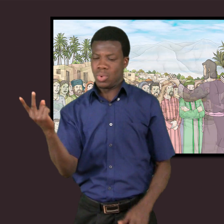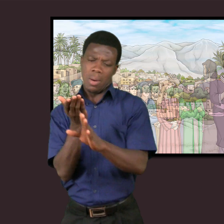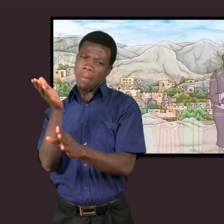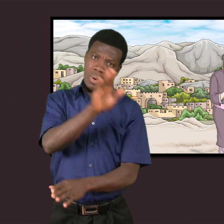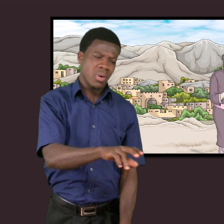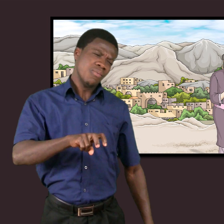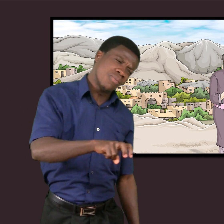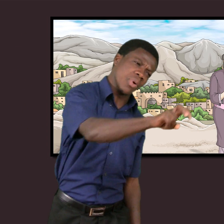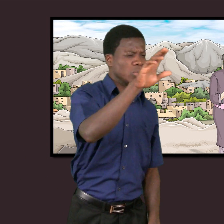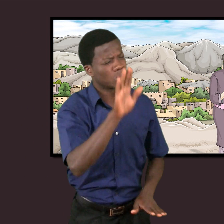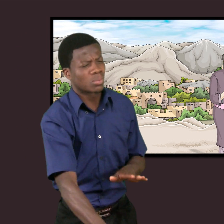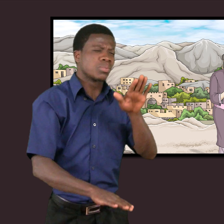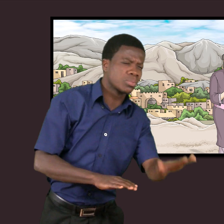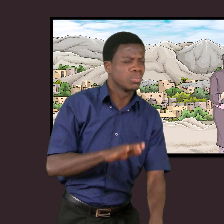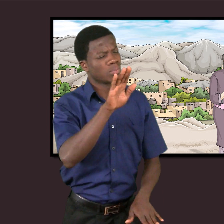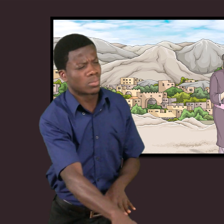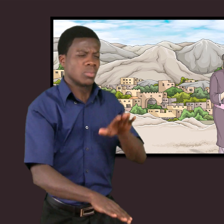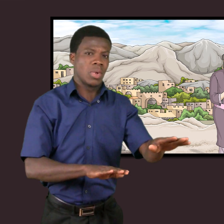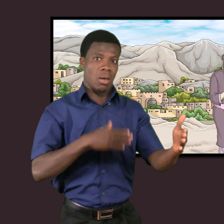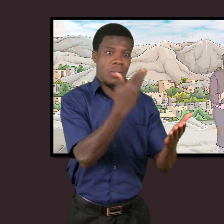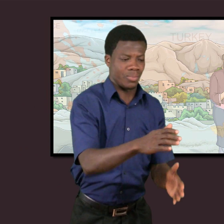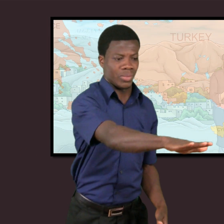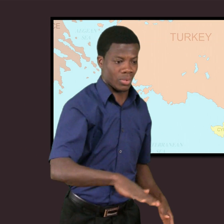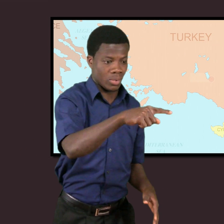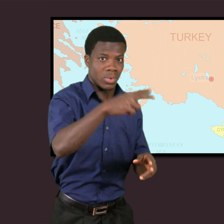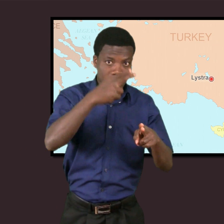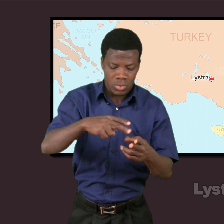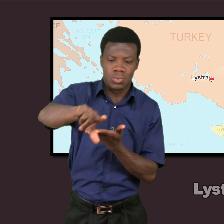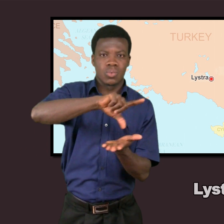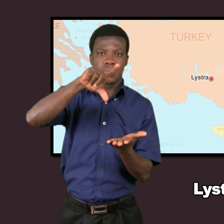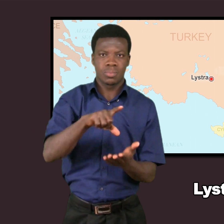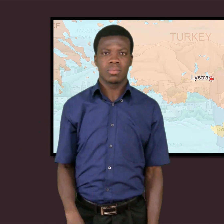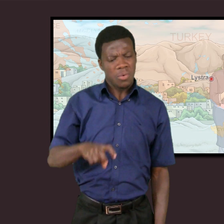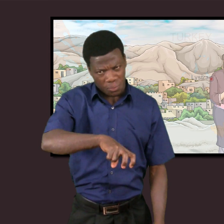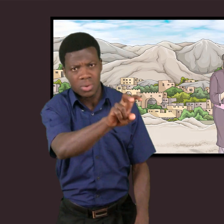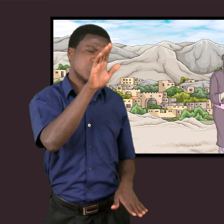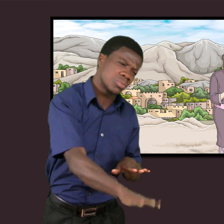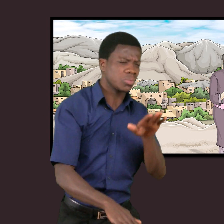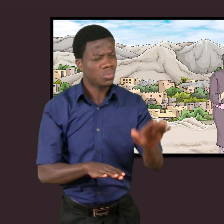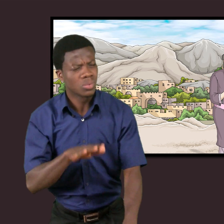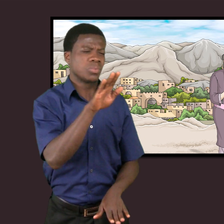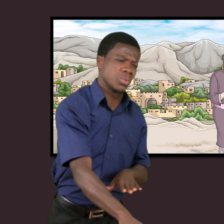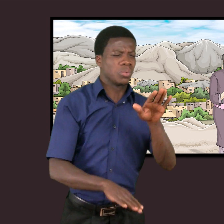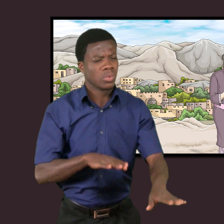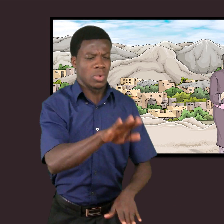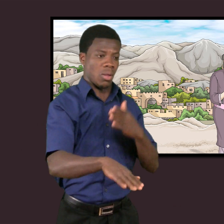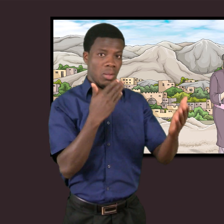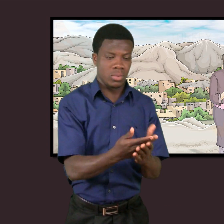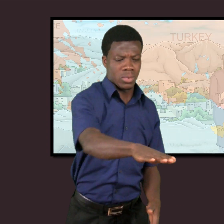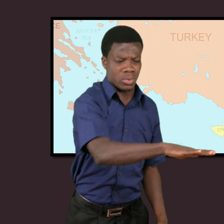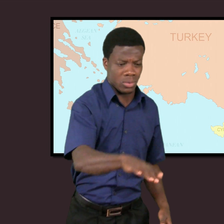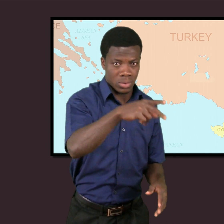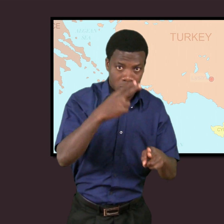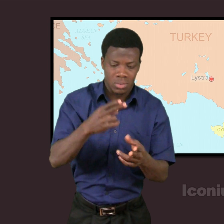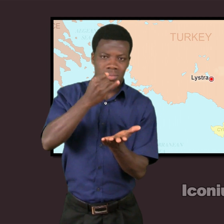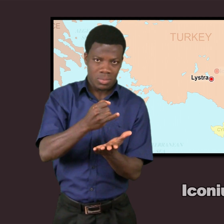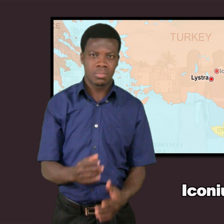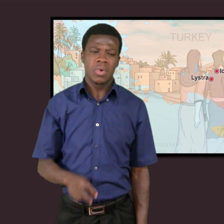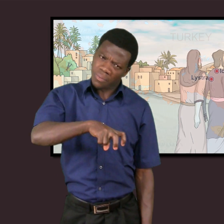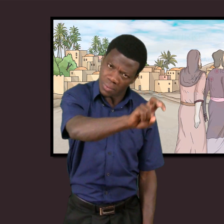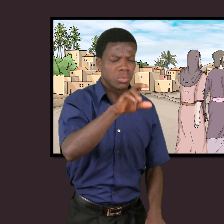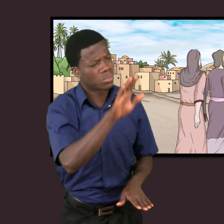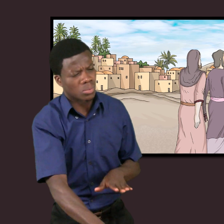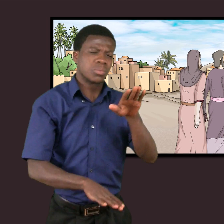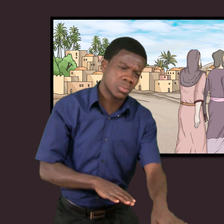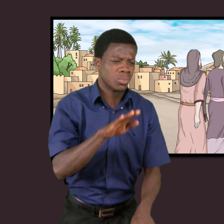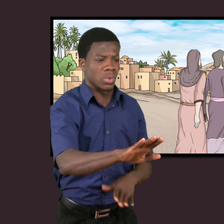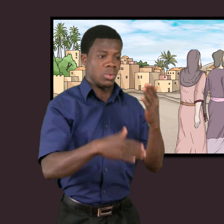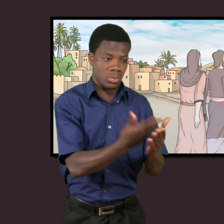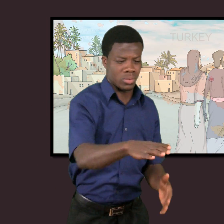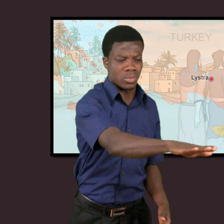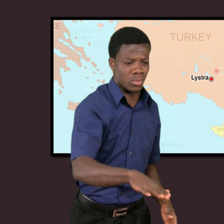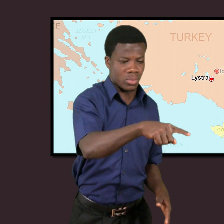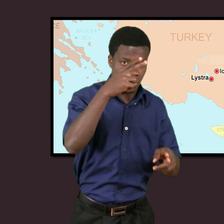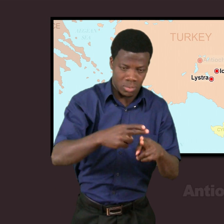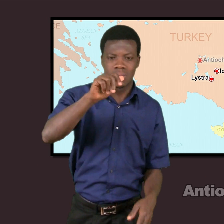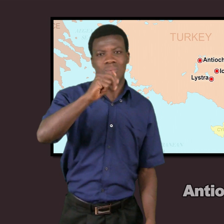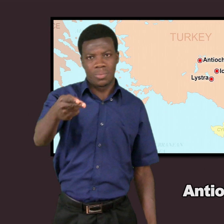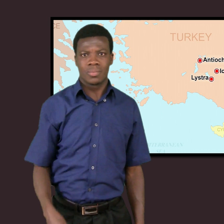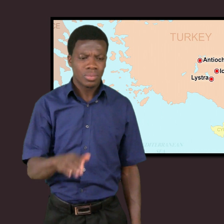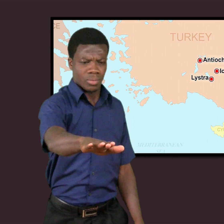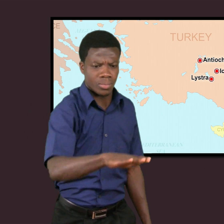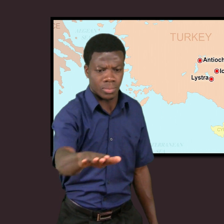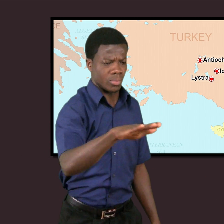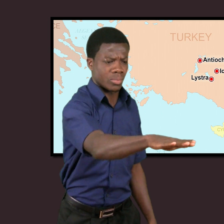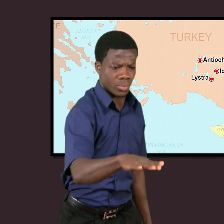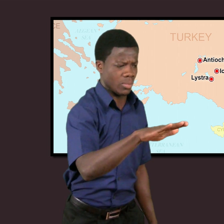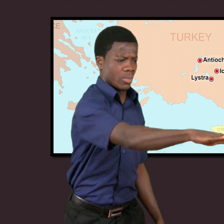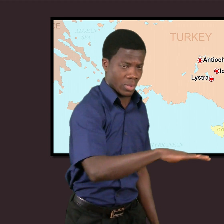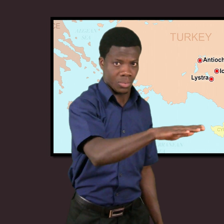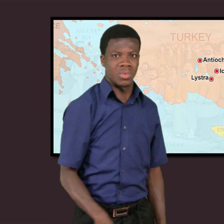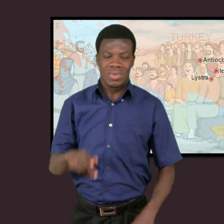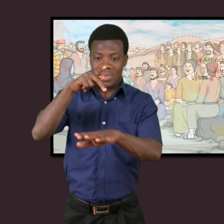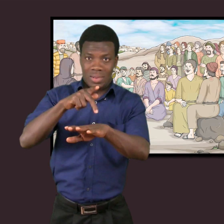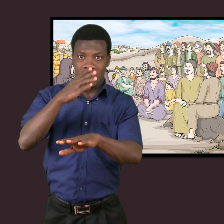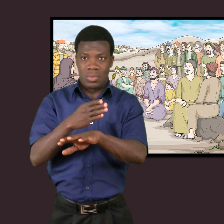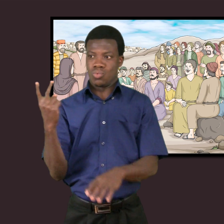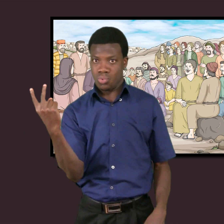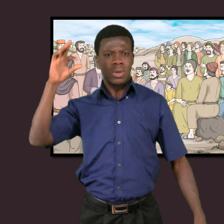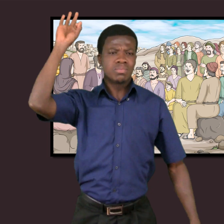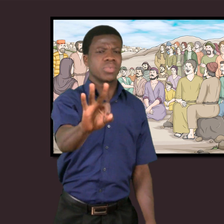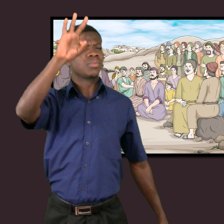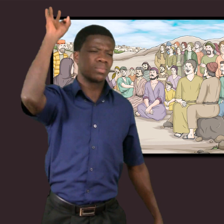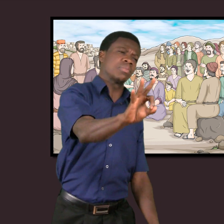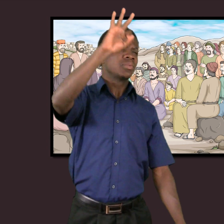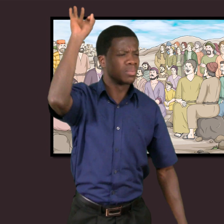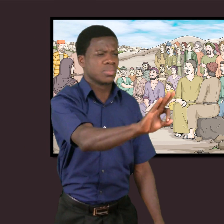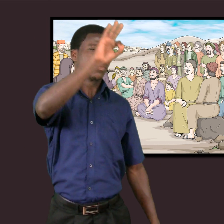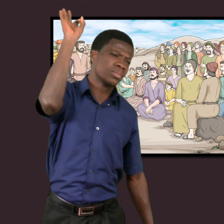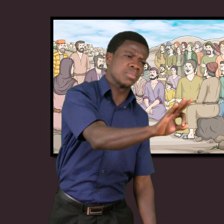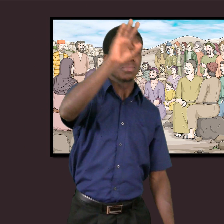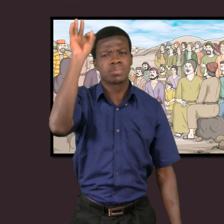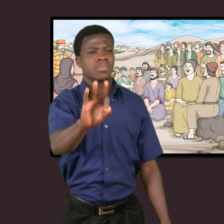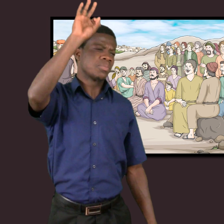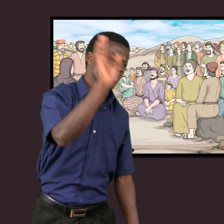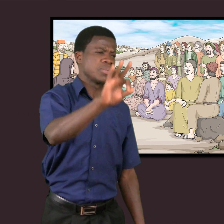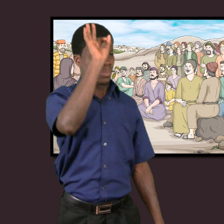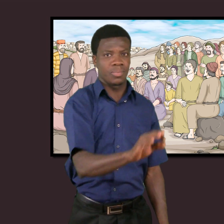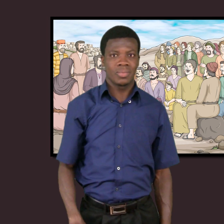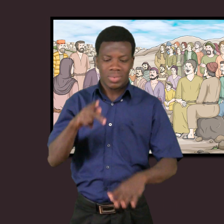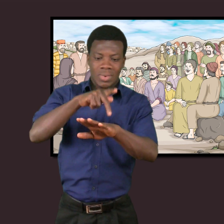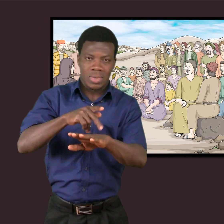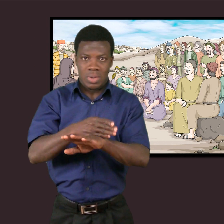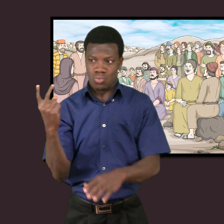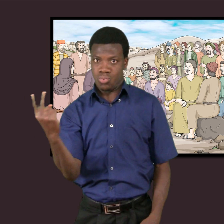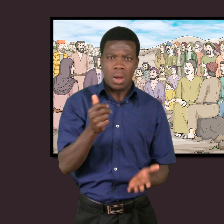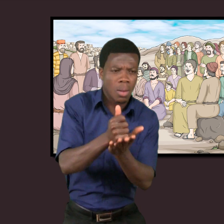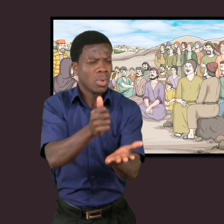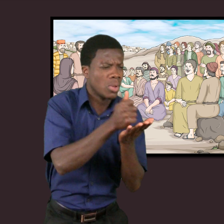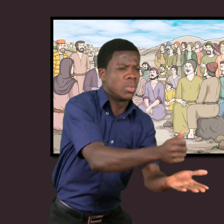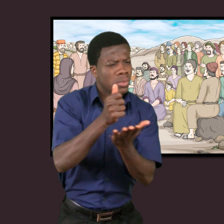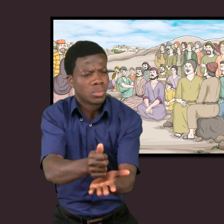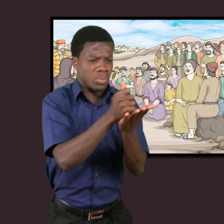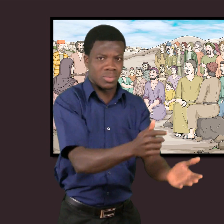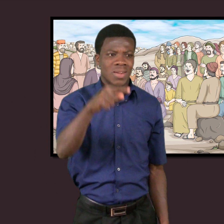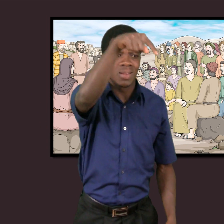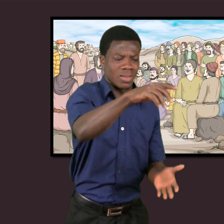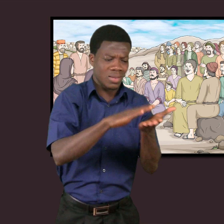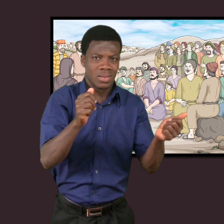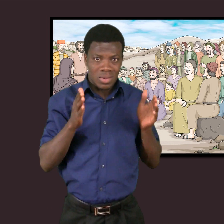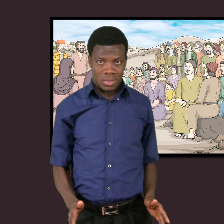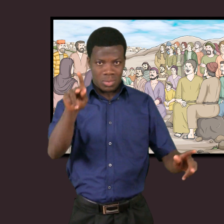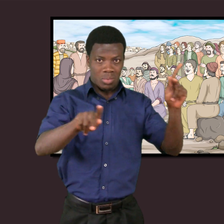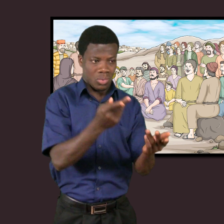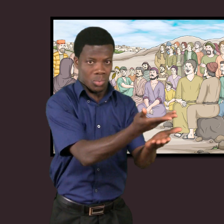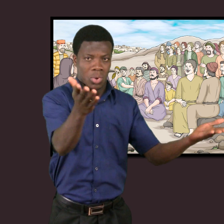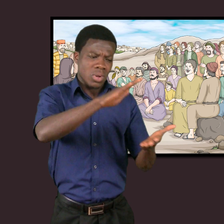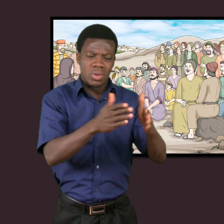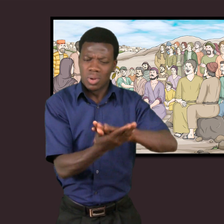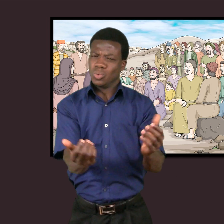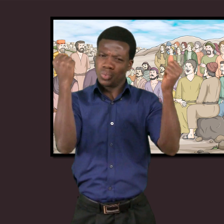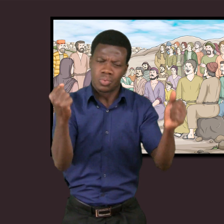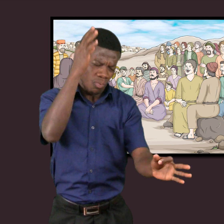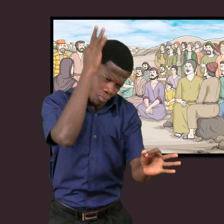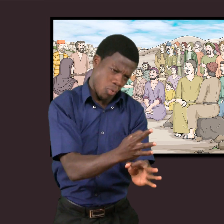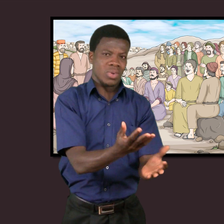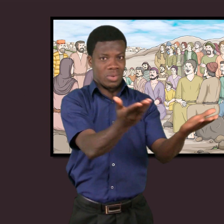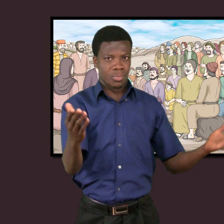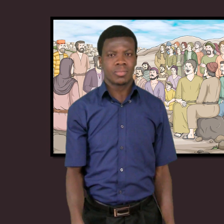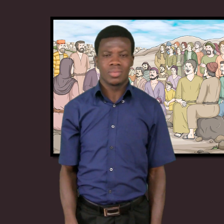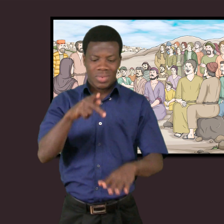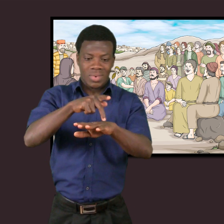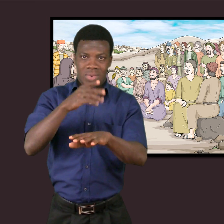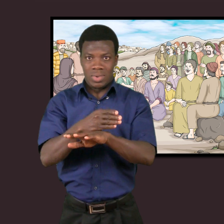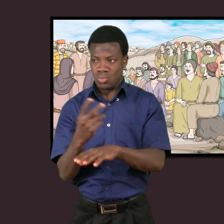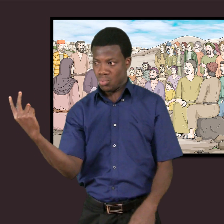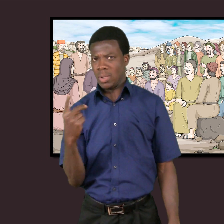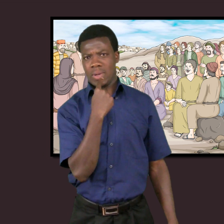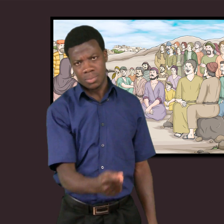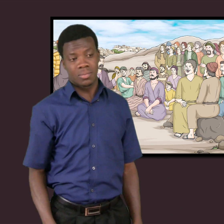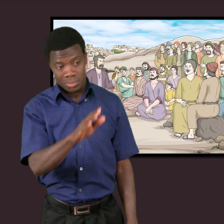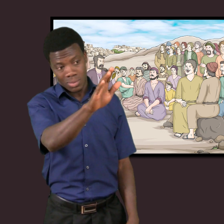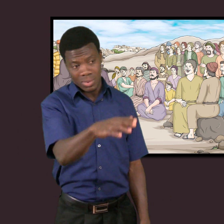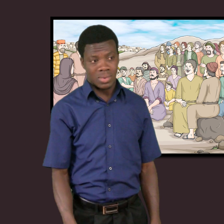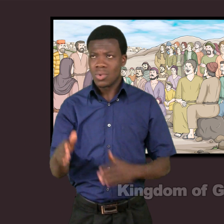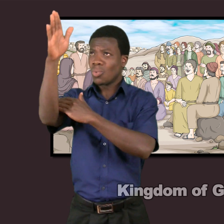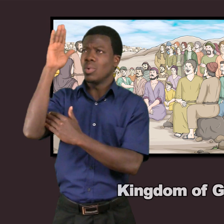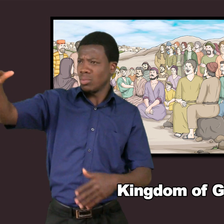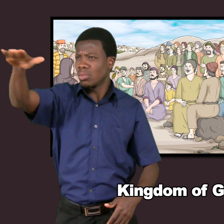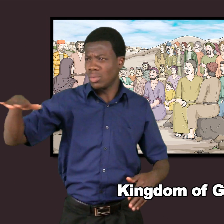Then they returned to Lystra, Iconium, and Antioch, strengthening the souls of the disciples and encouraging them to continue in the faith.